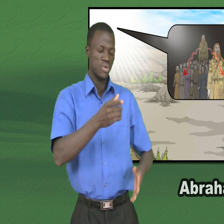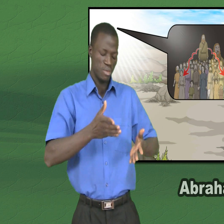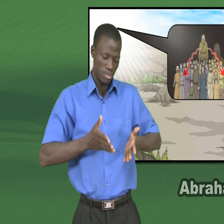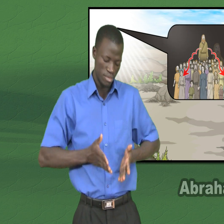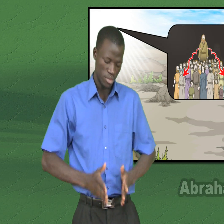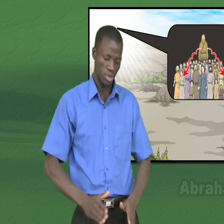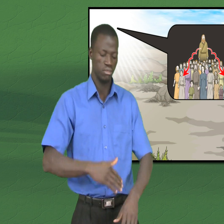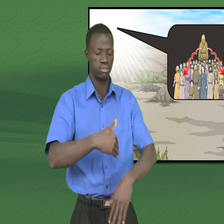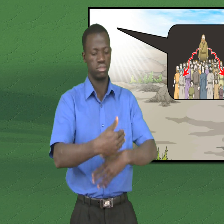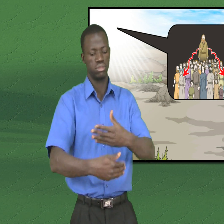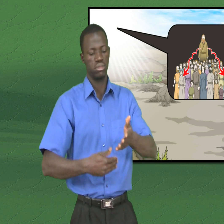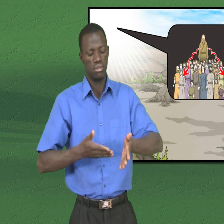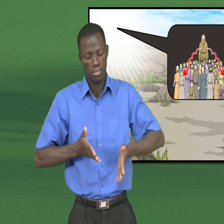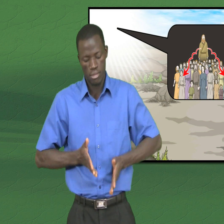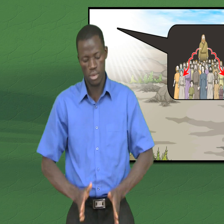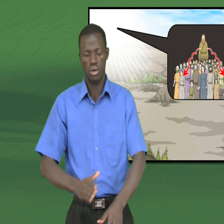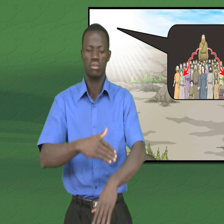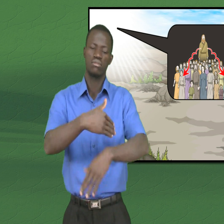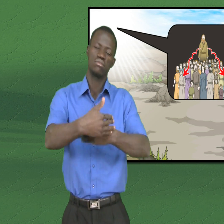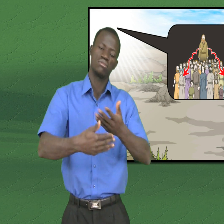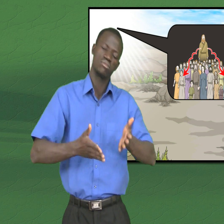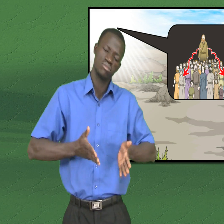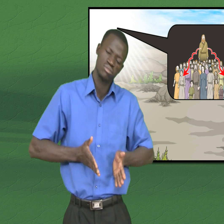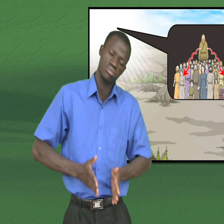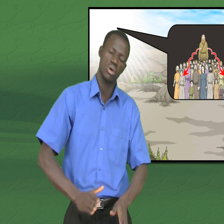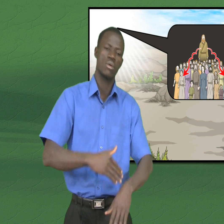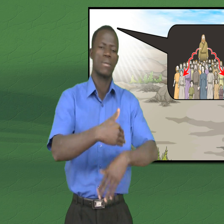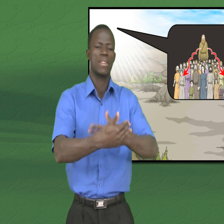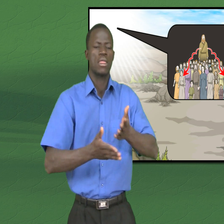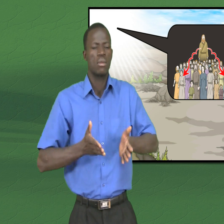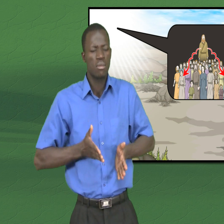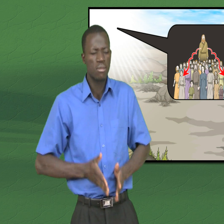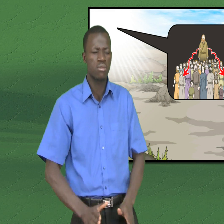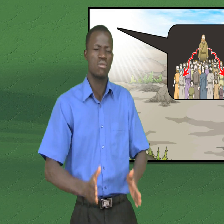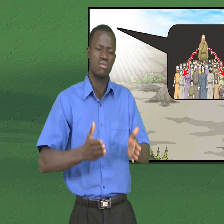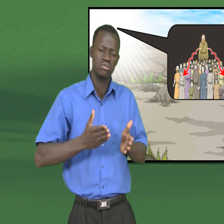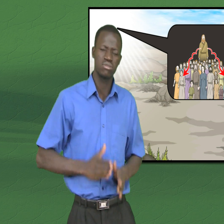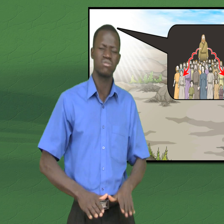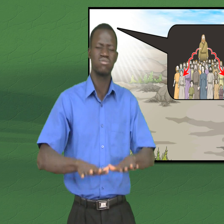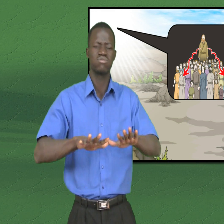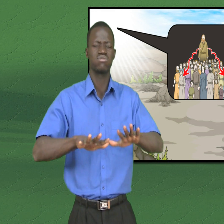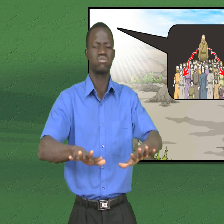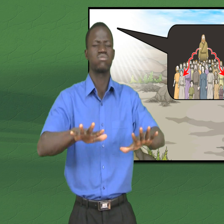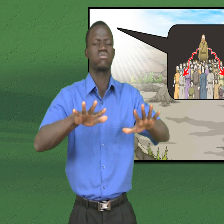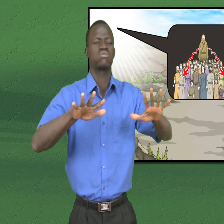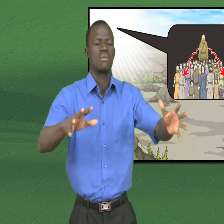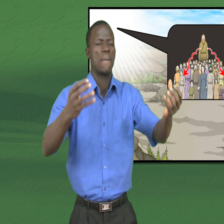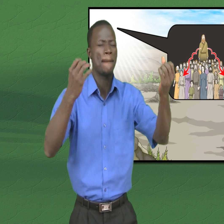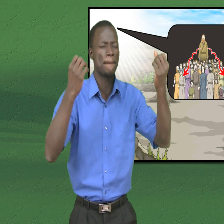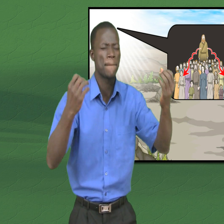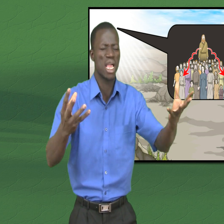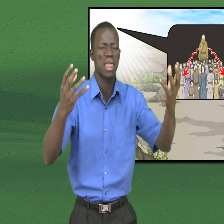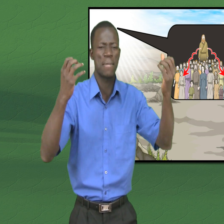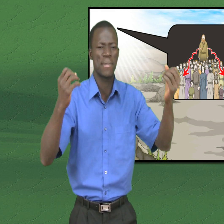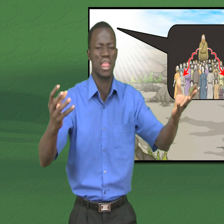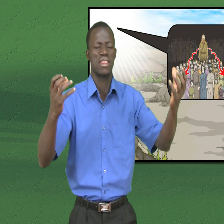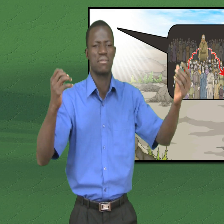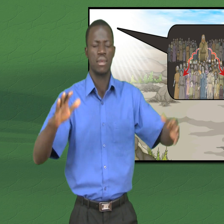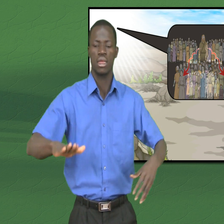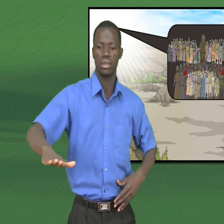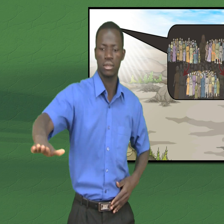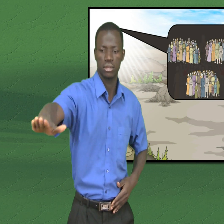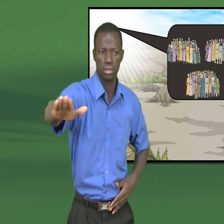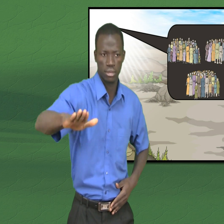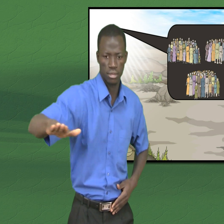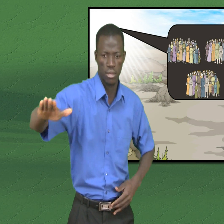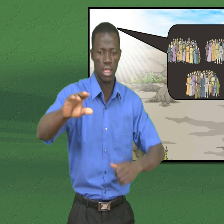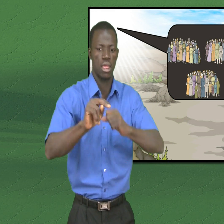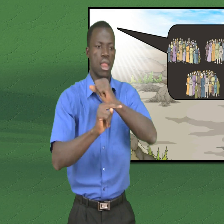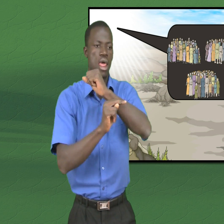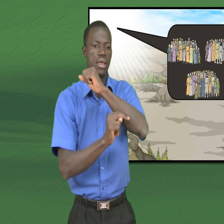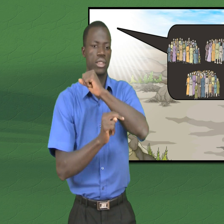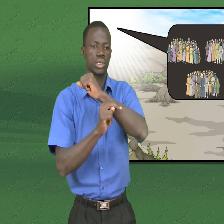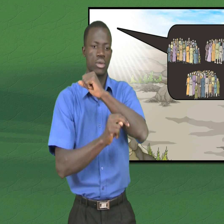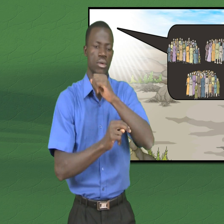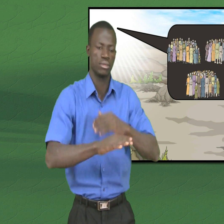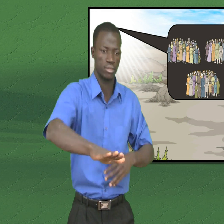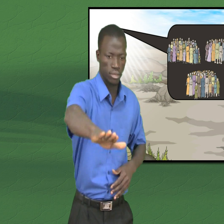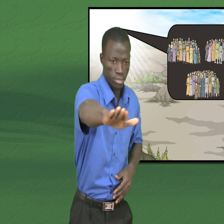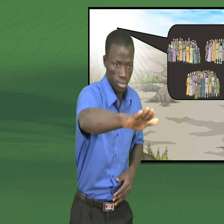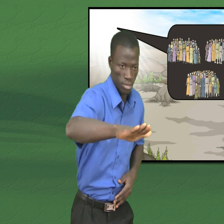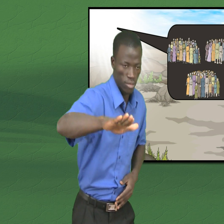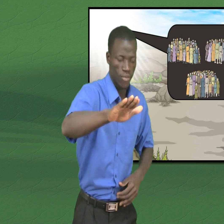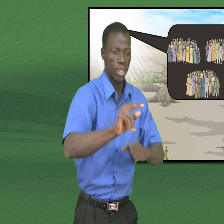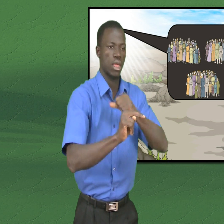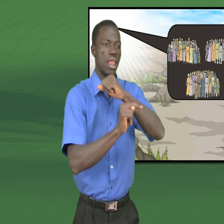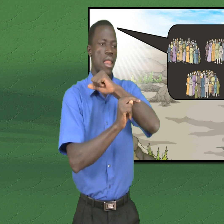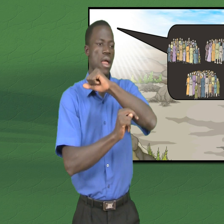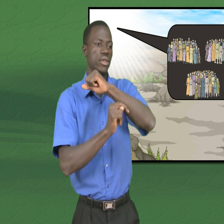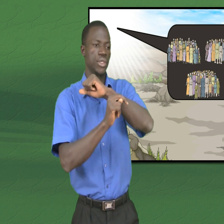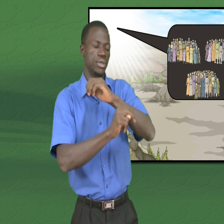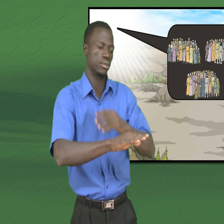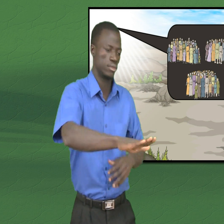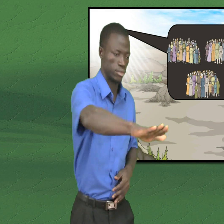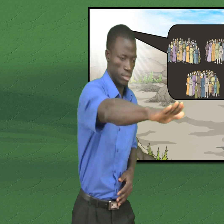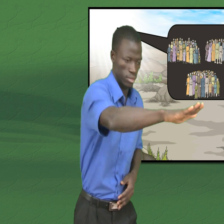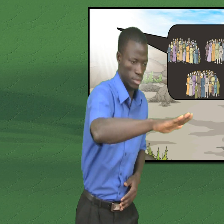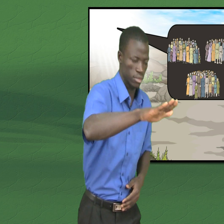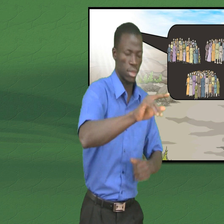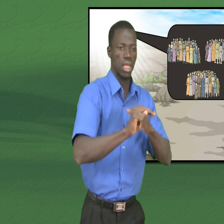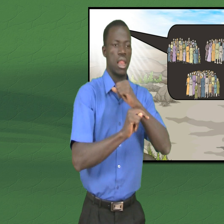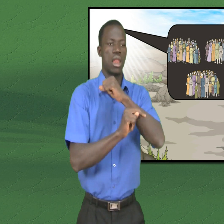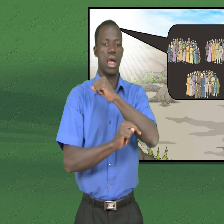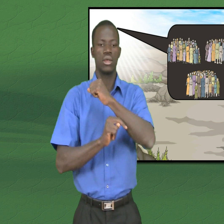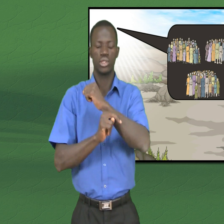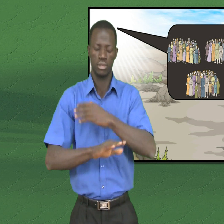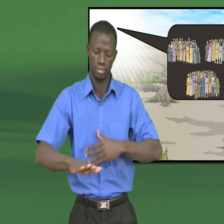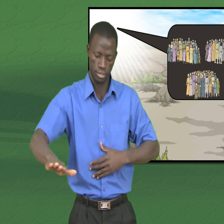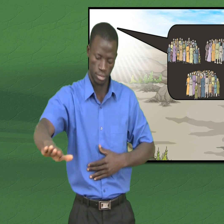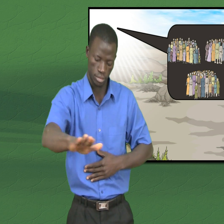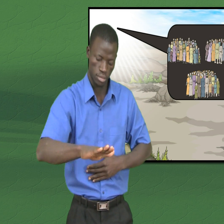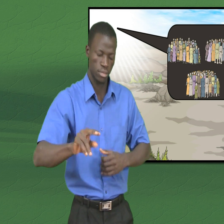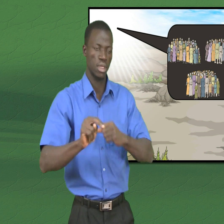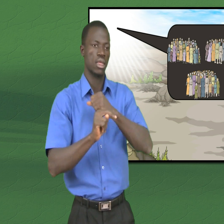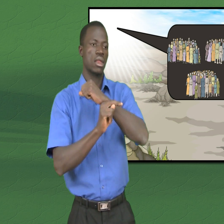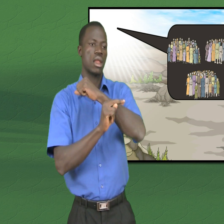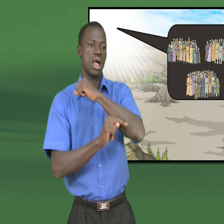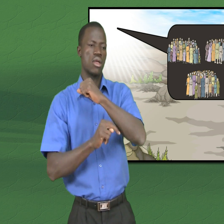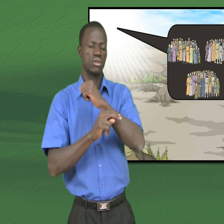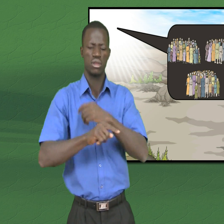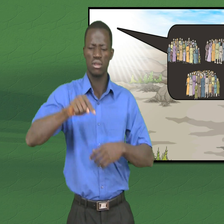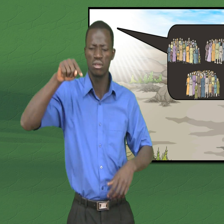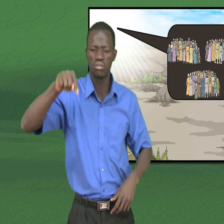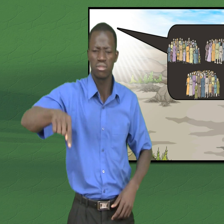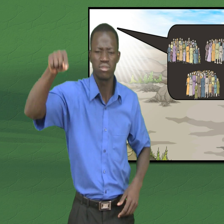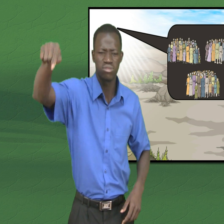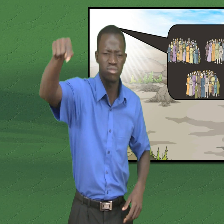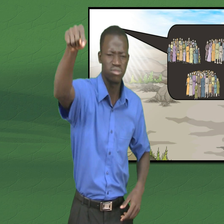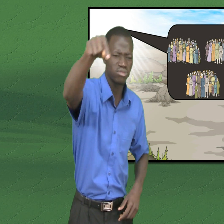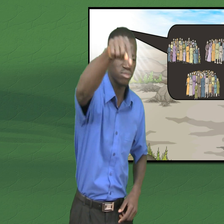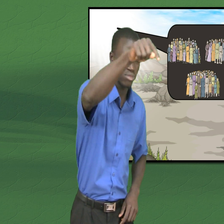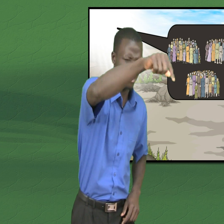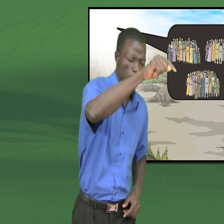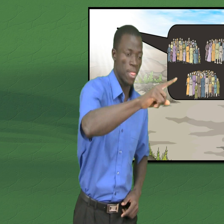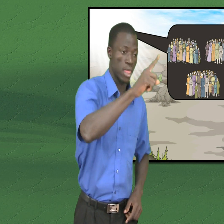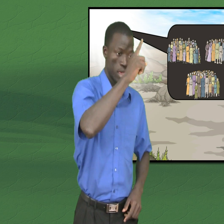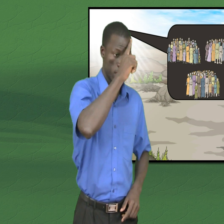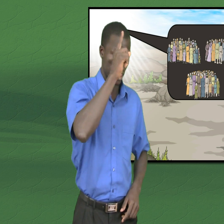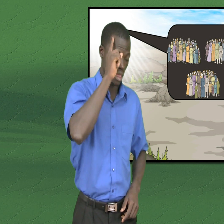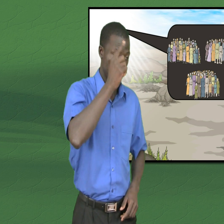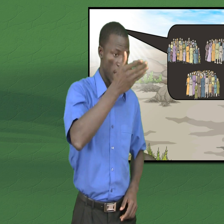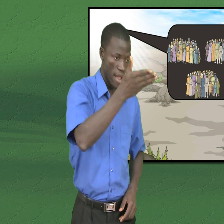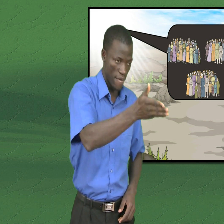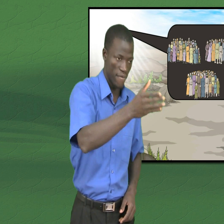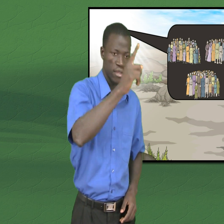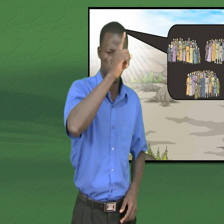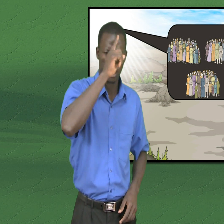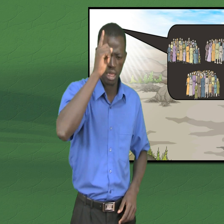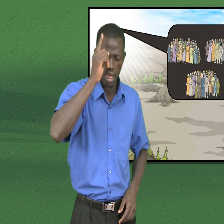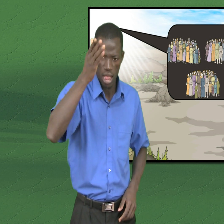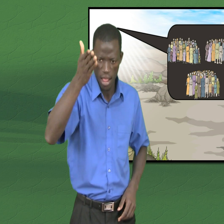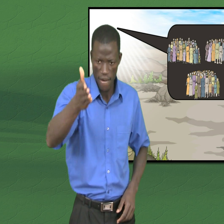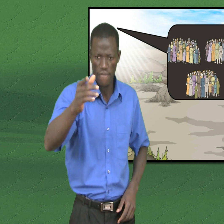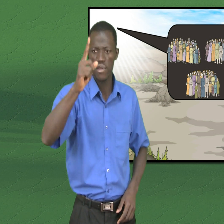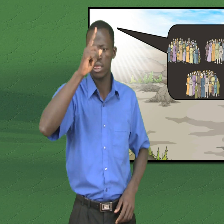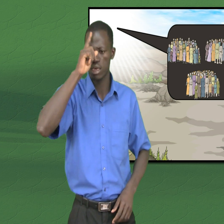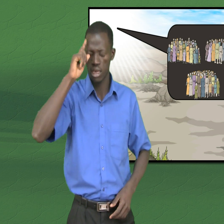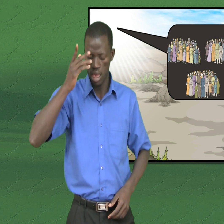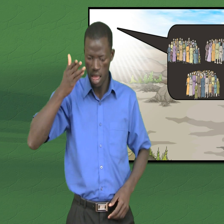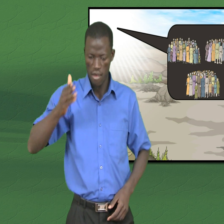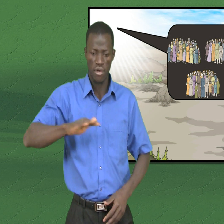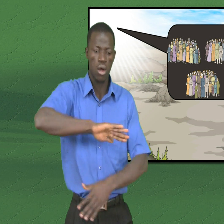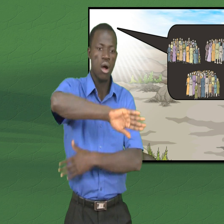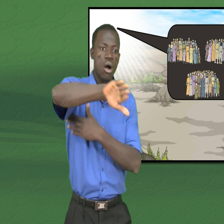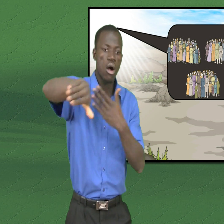I will make you exceedingly fruitful; I will make nations of you, and kings will descend from you.